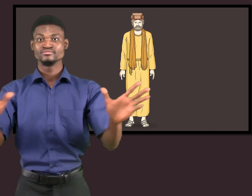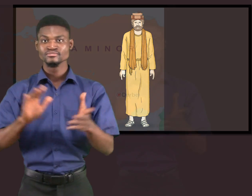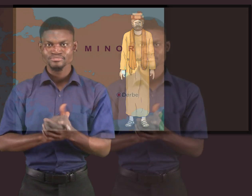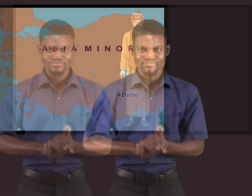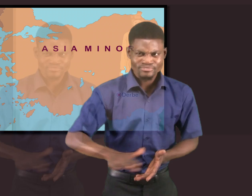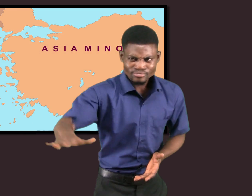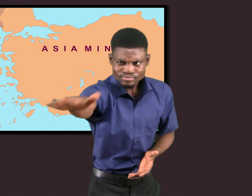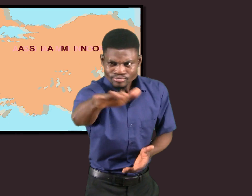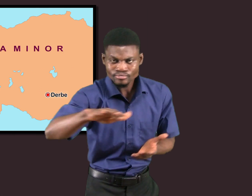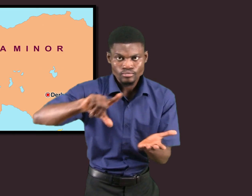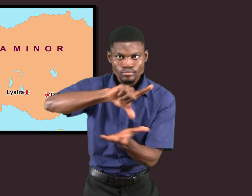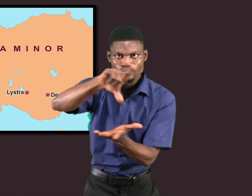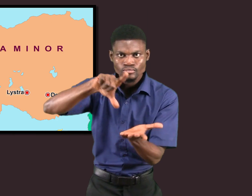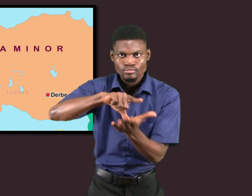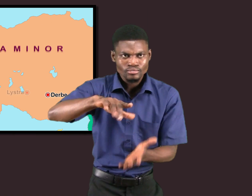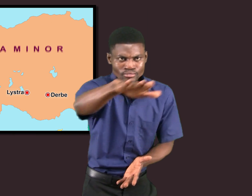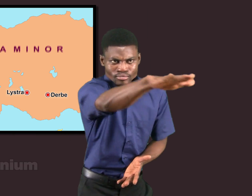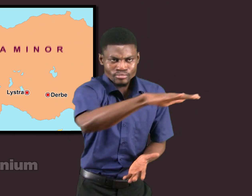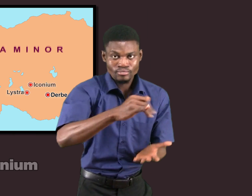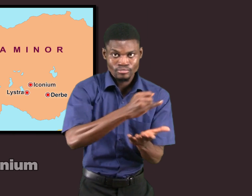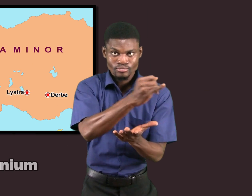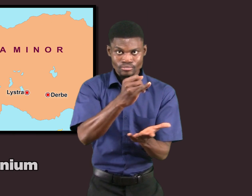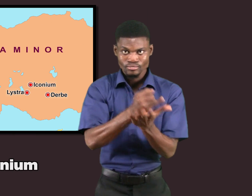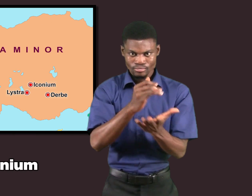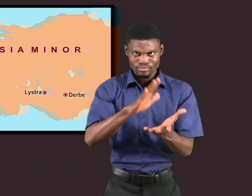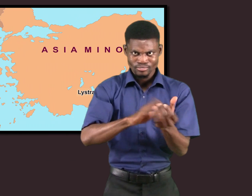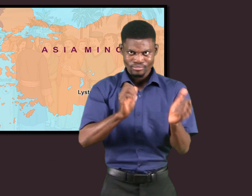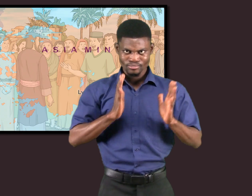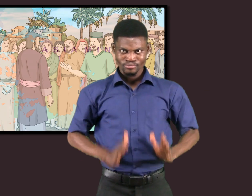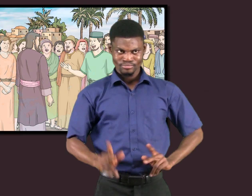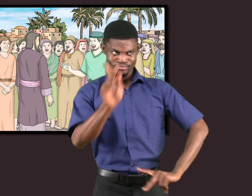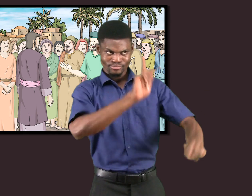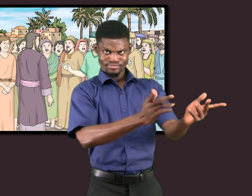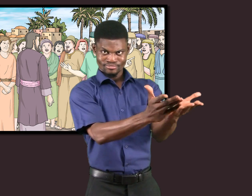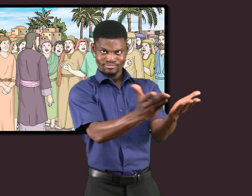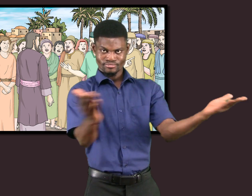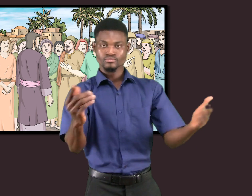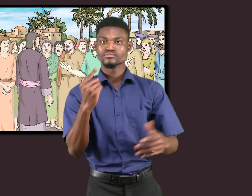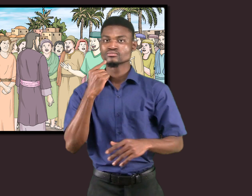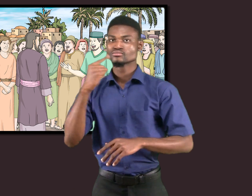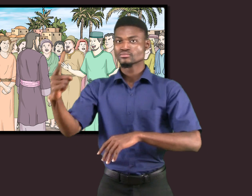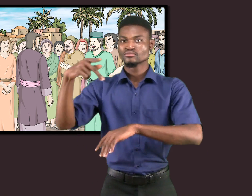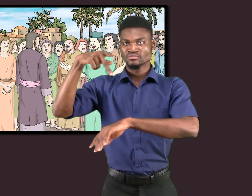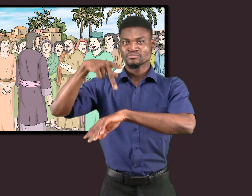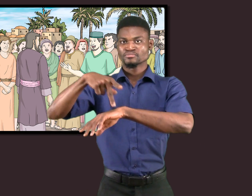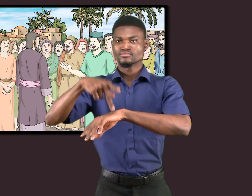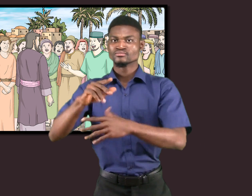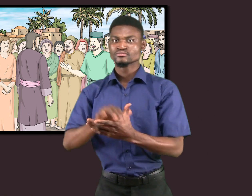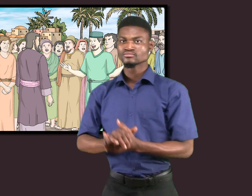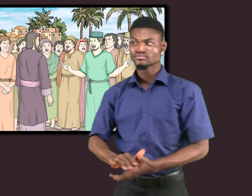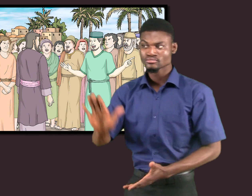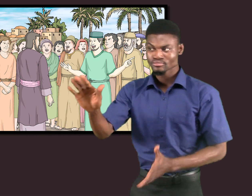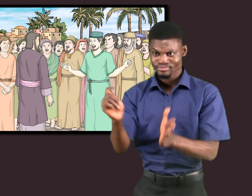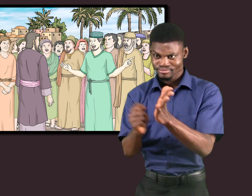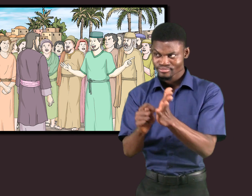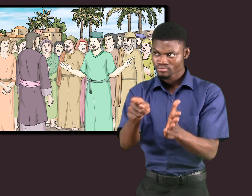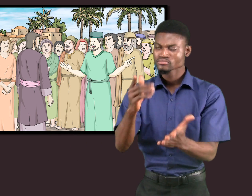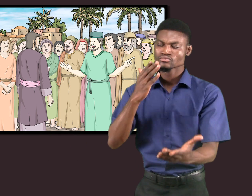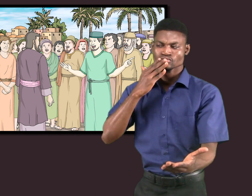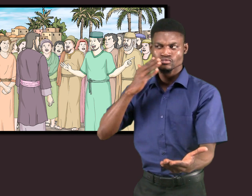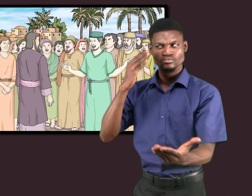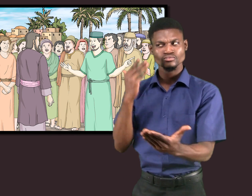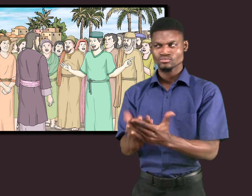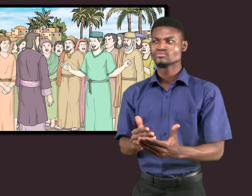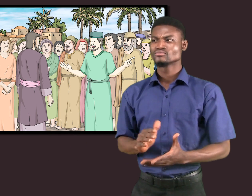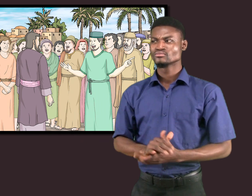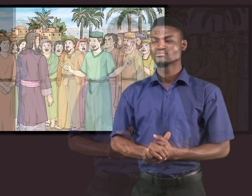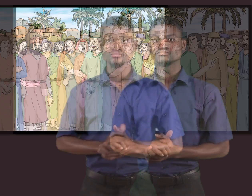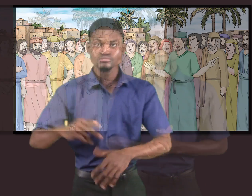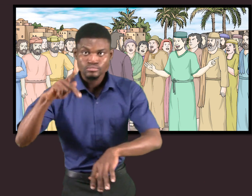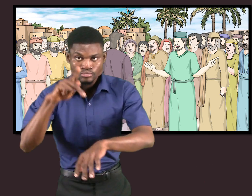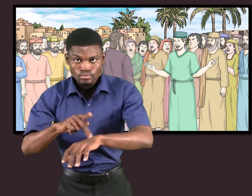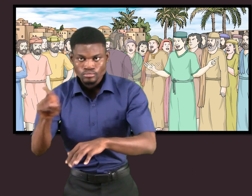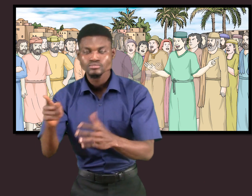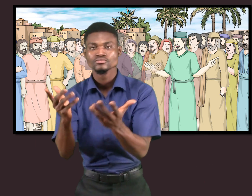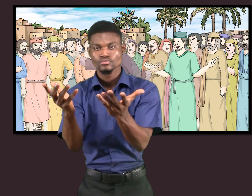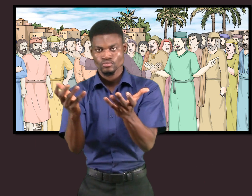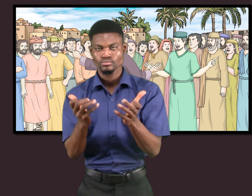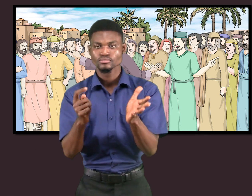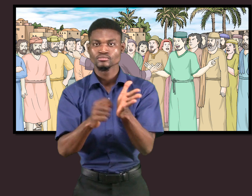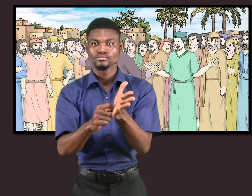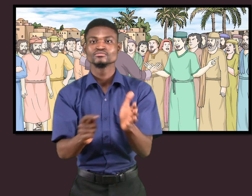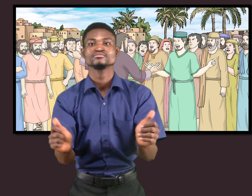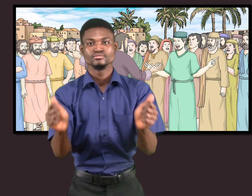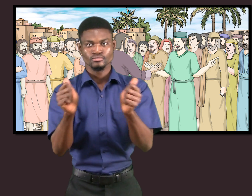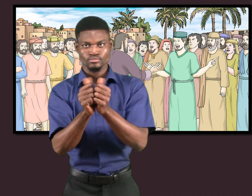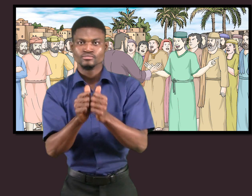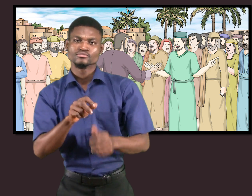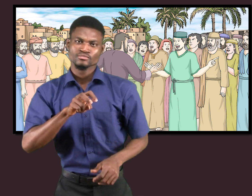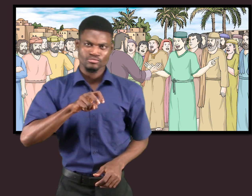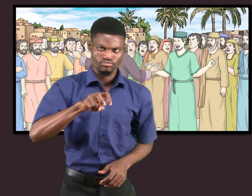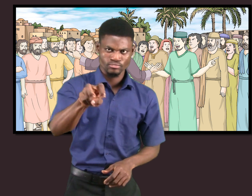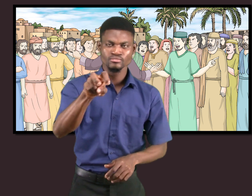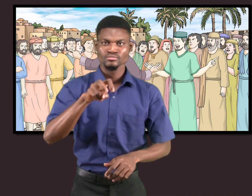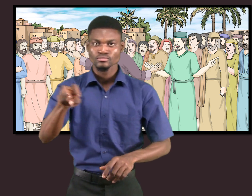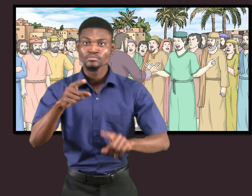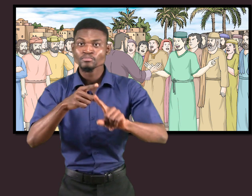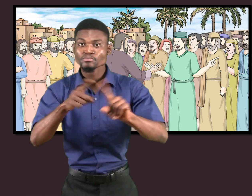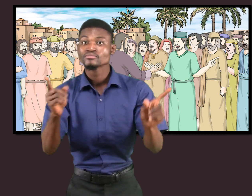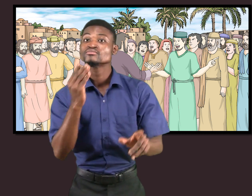The brothers in Lystra and Iconium spoke well of him.